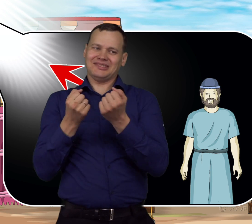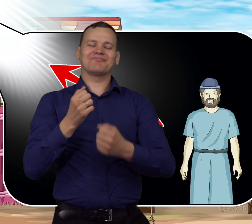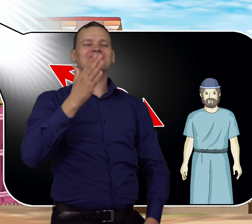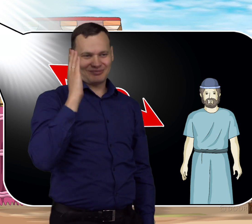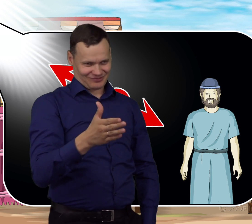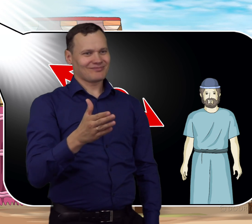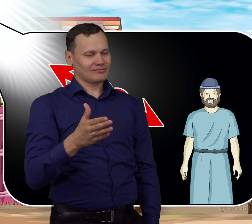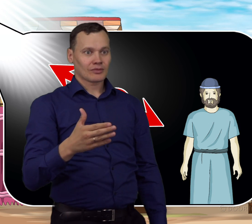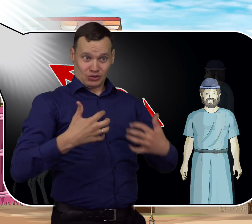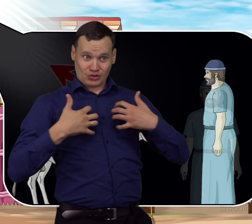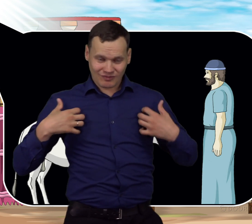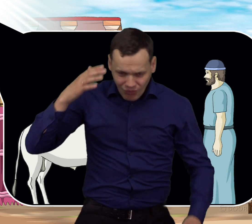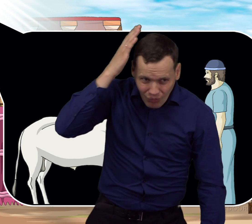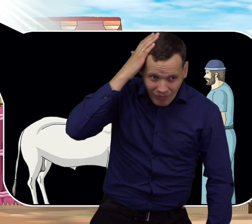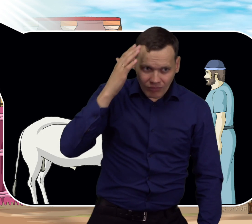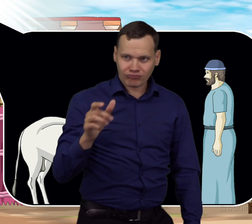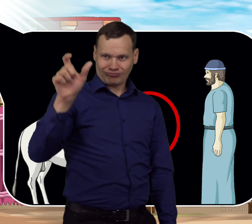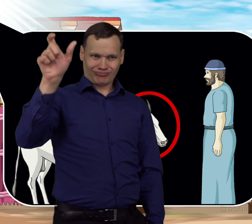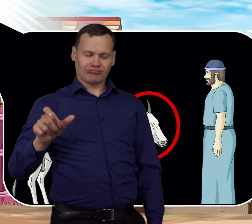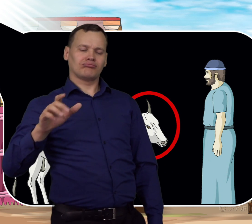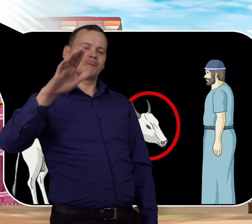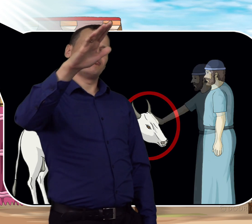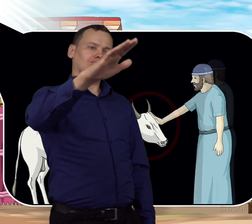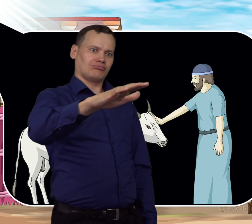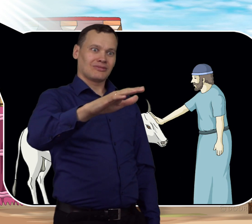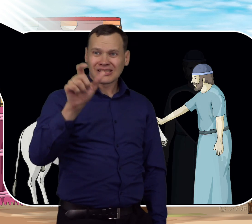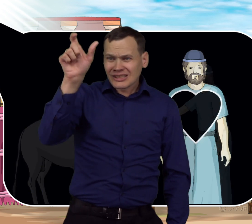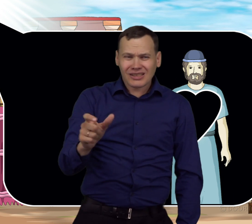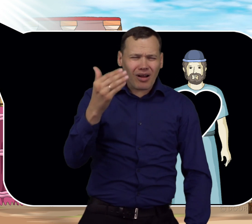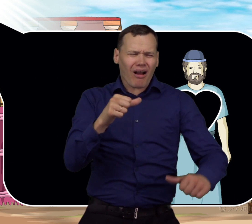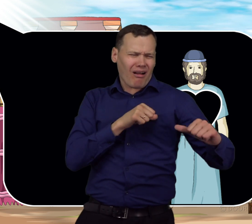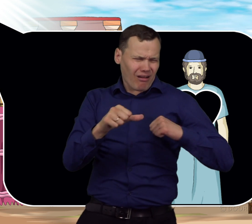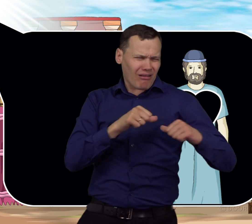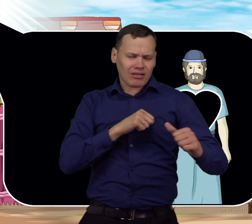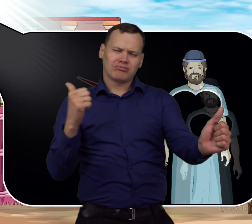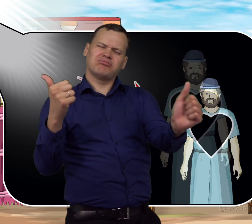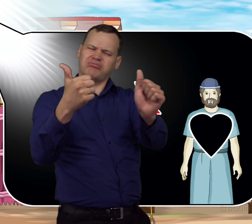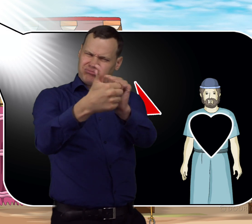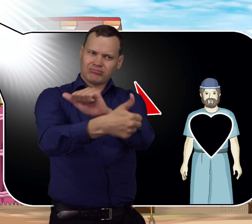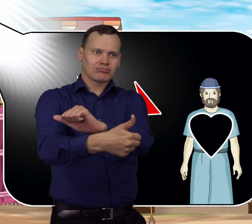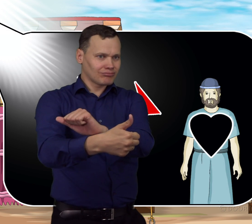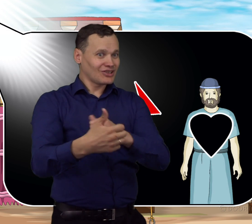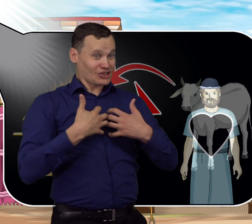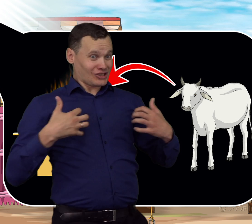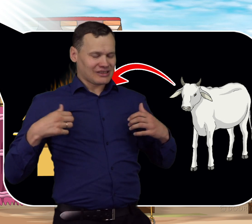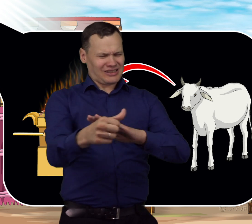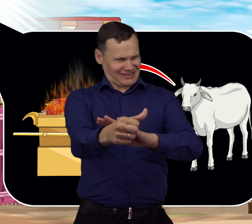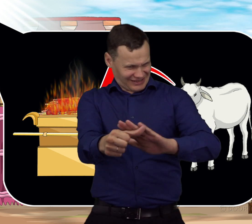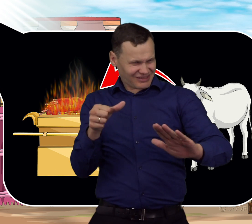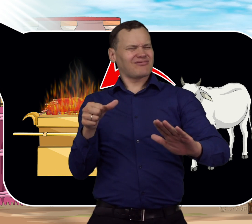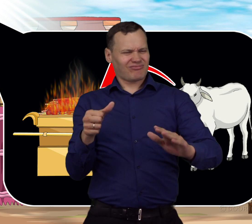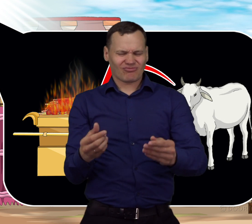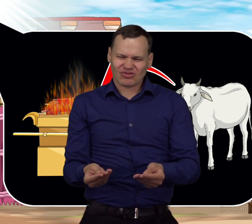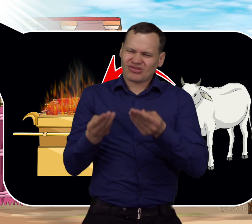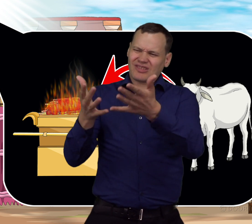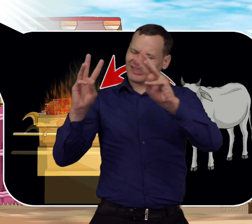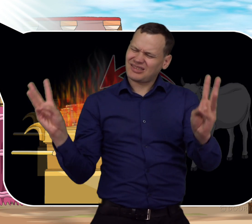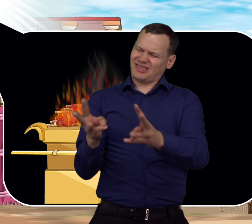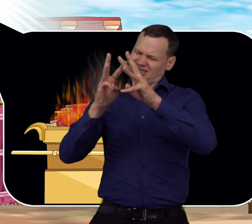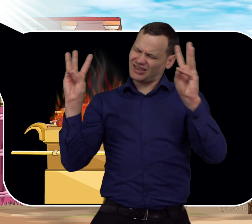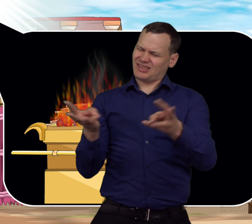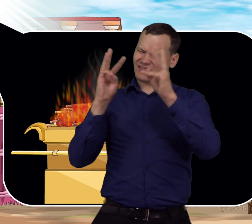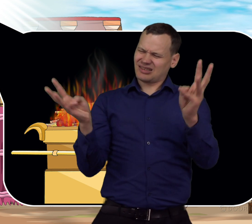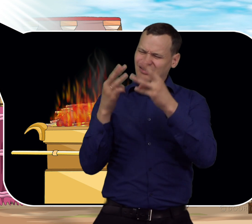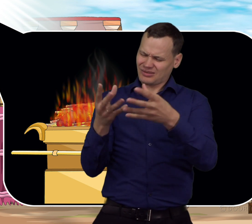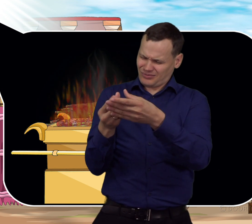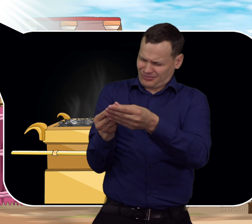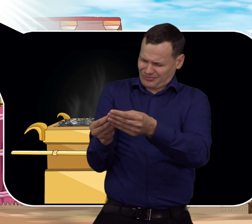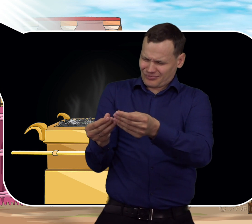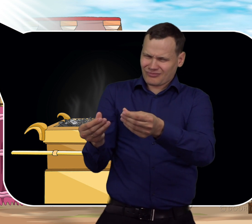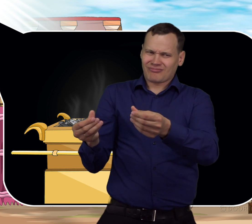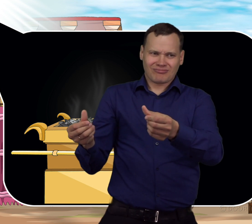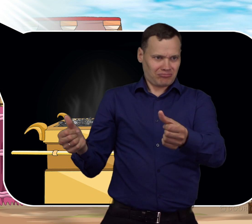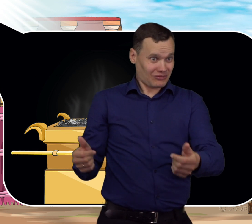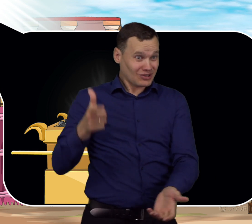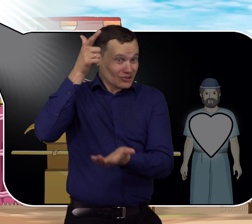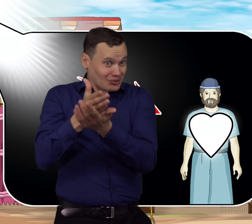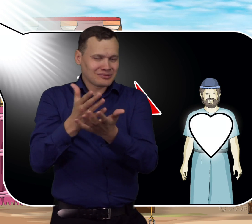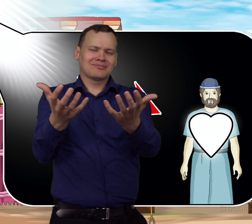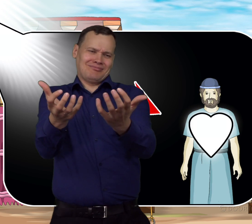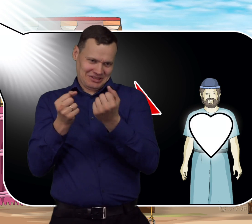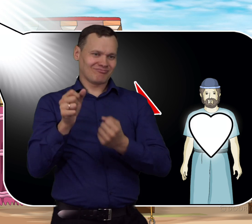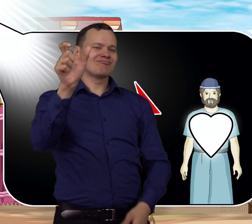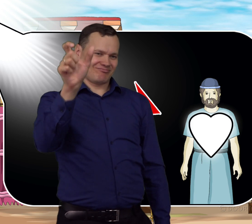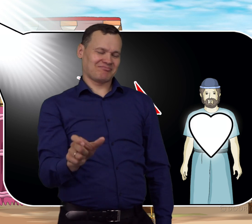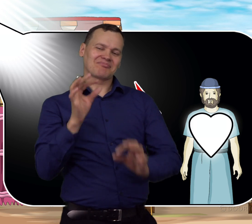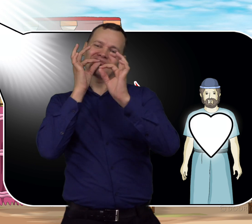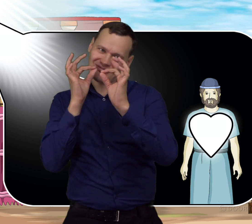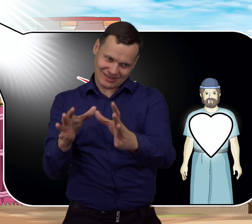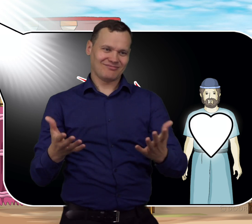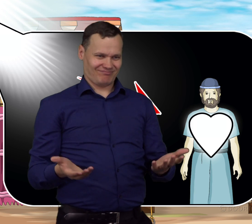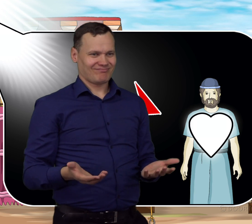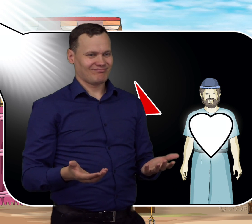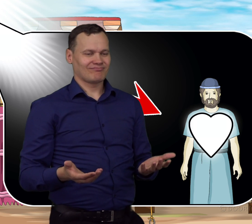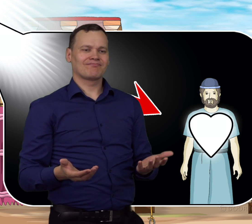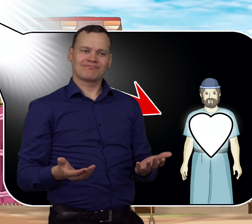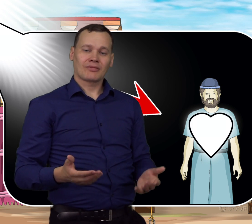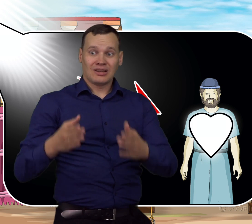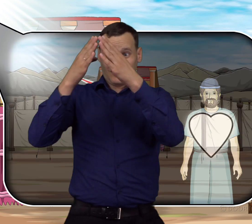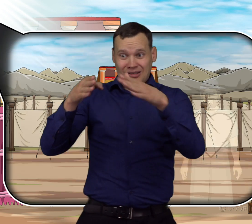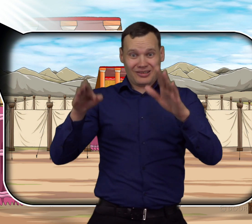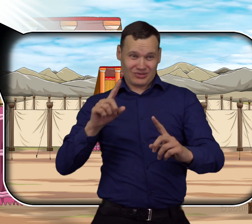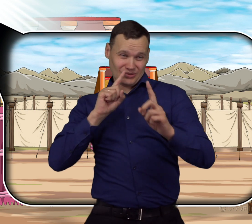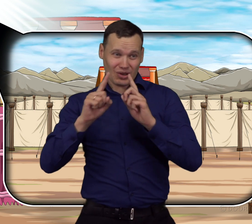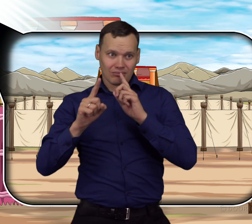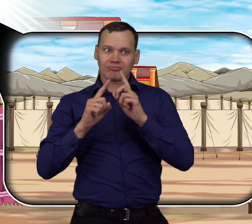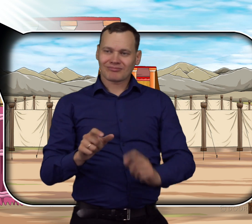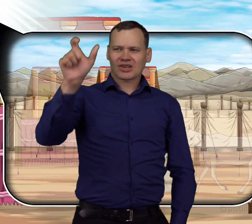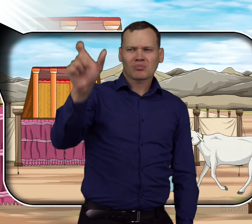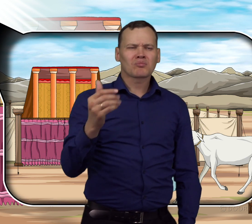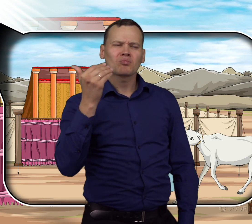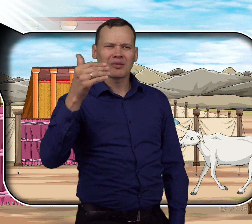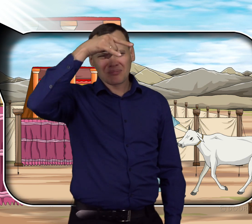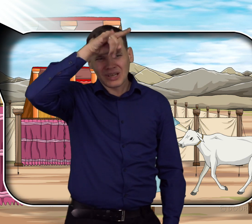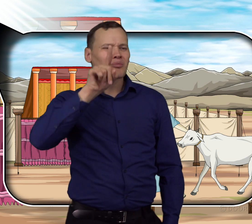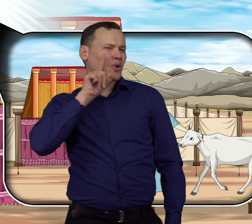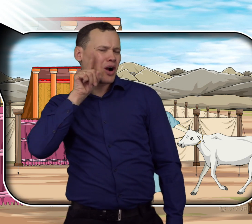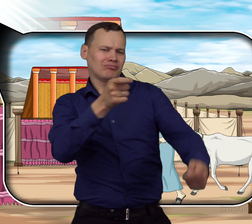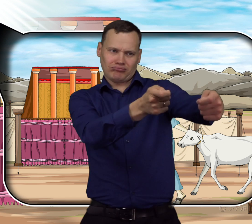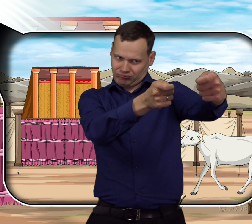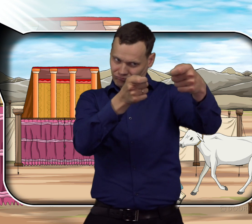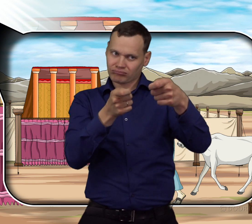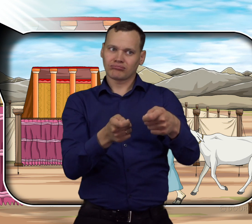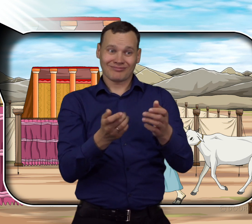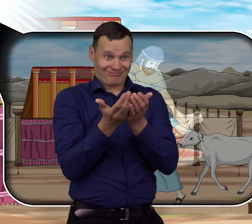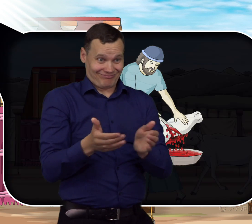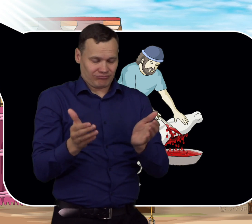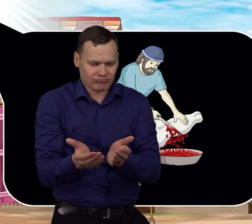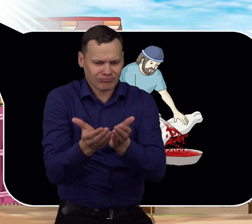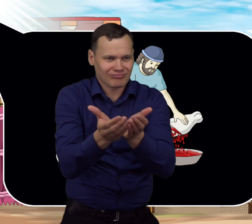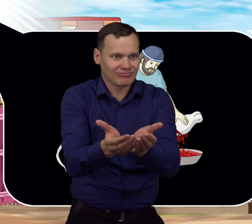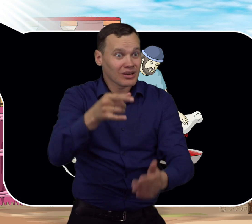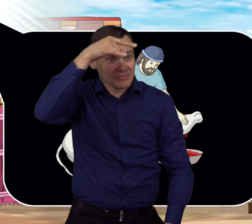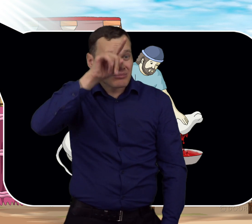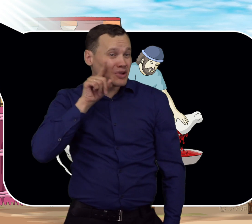He is to lay his hand on the head of the burnt offering, so it can be accepted on his behalf to make atonement for him.